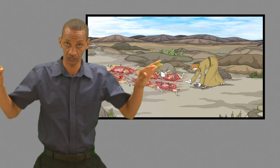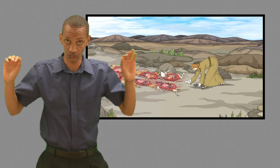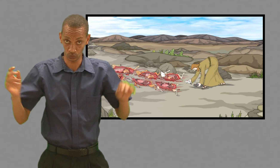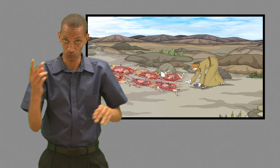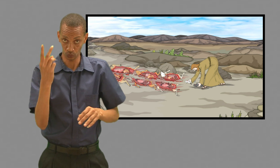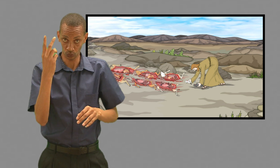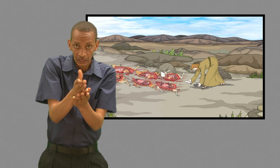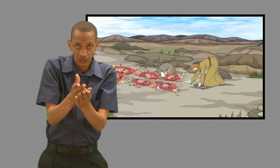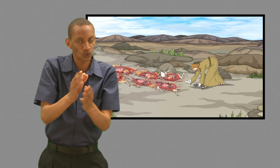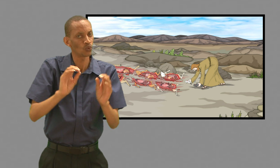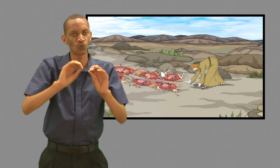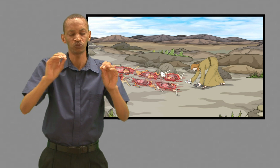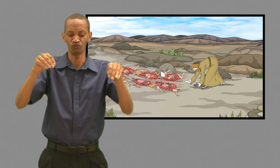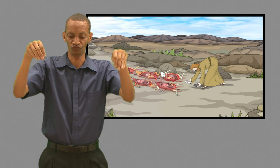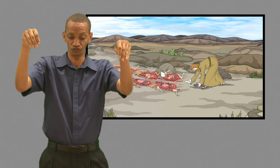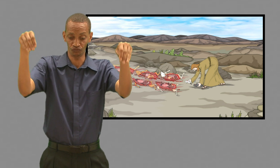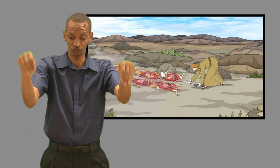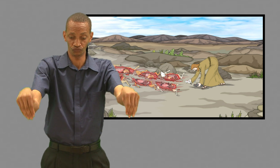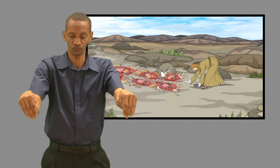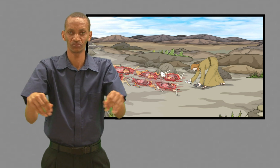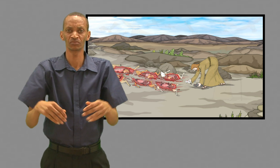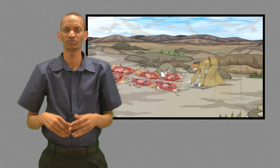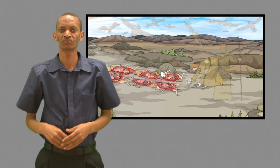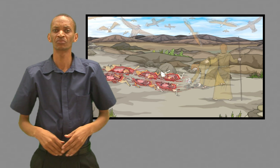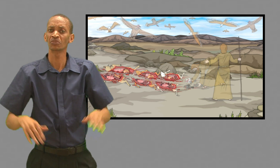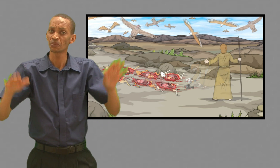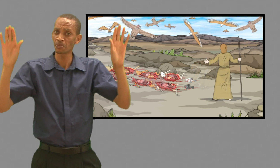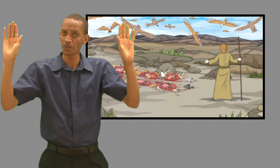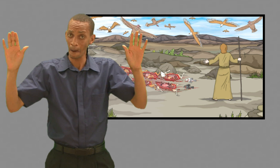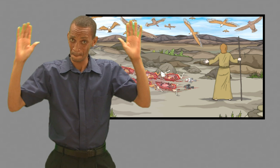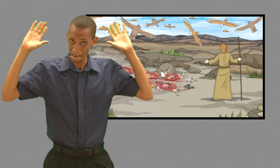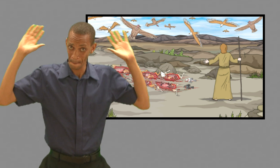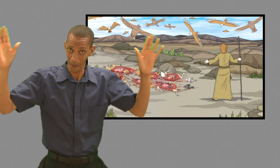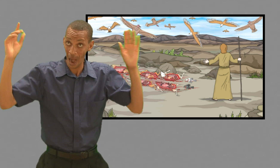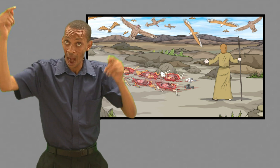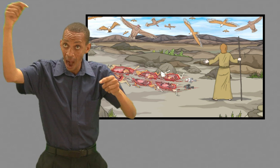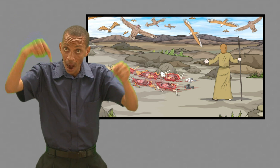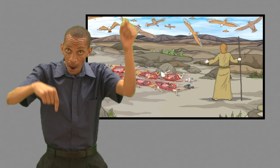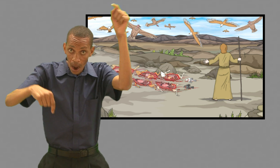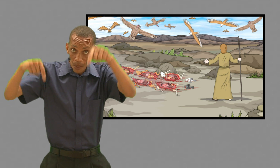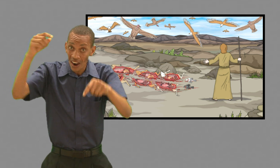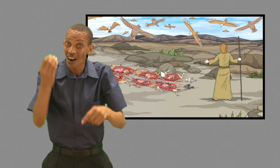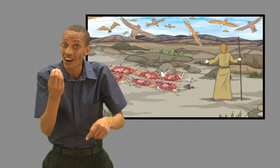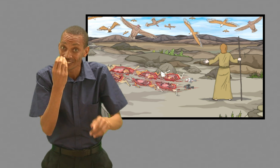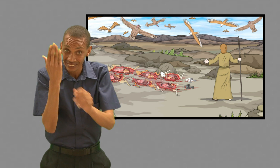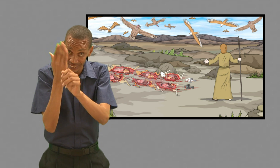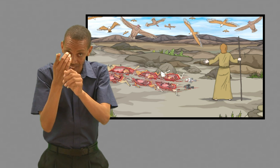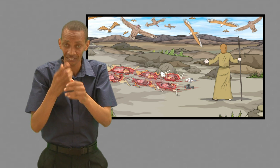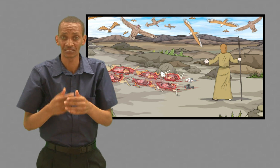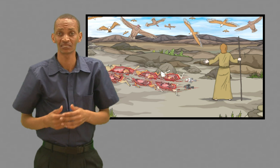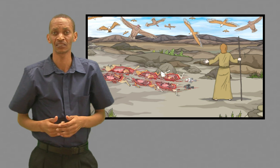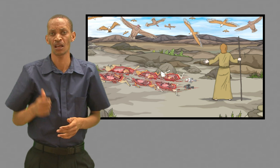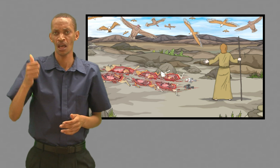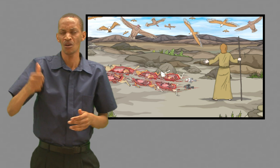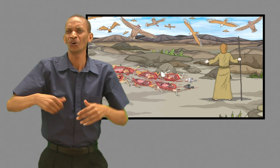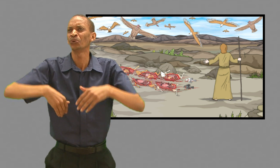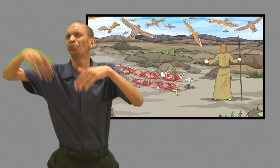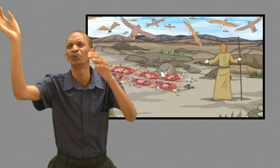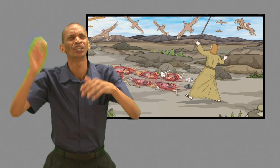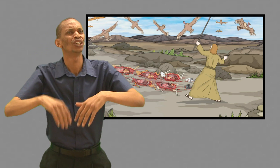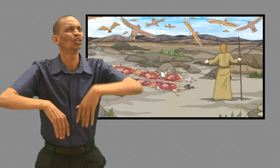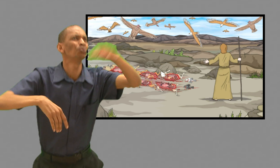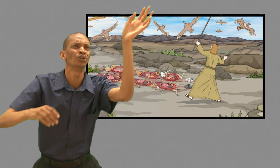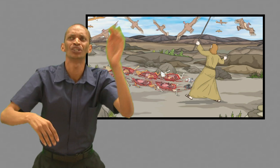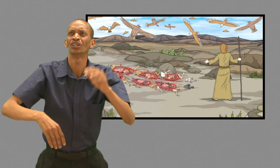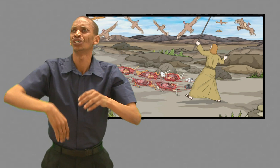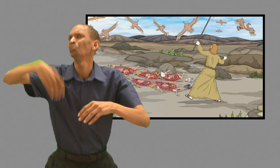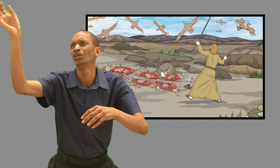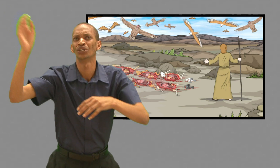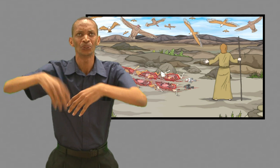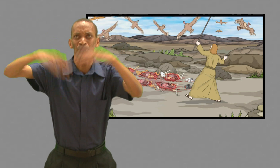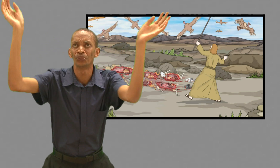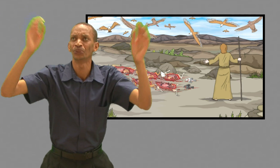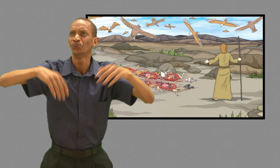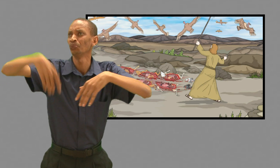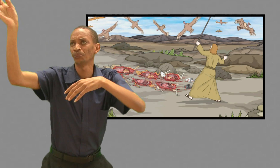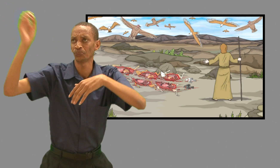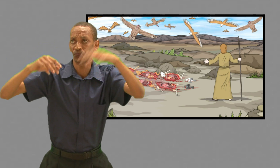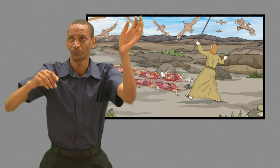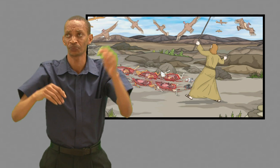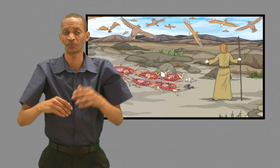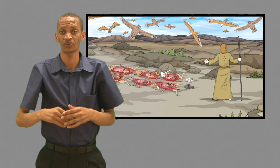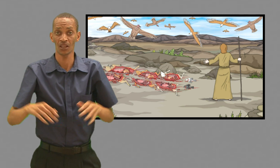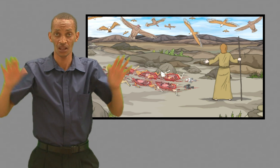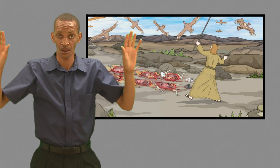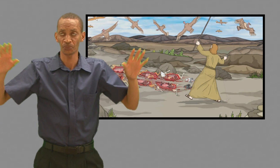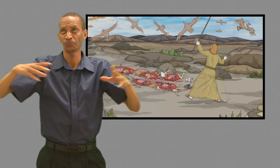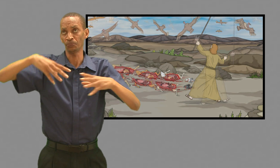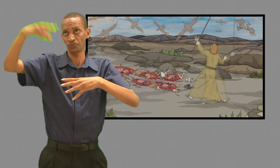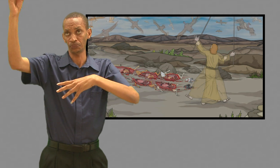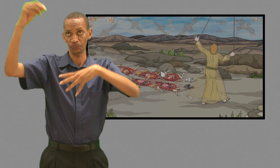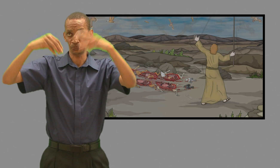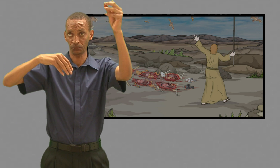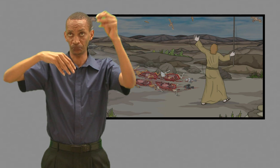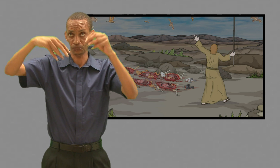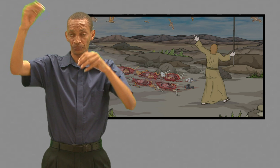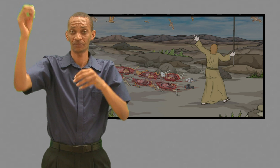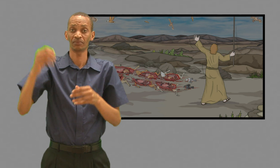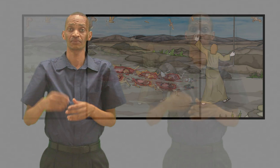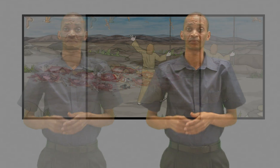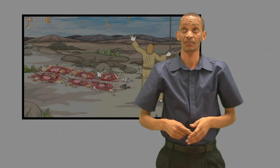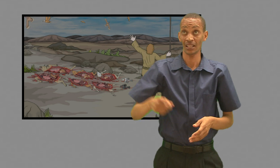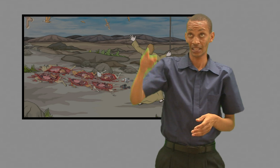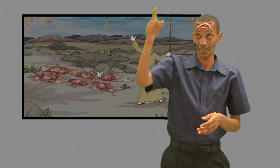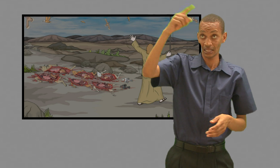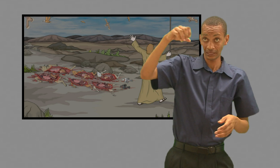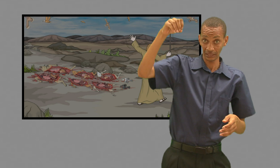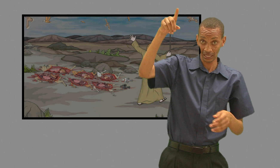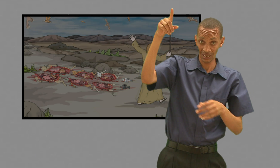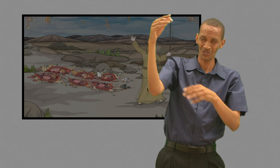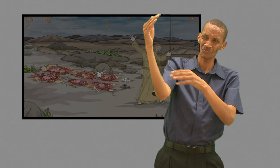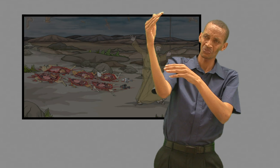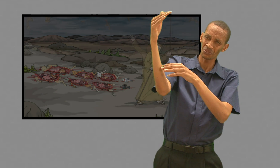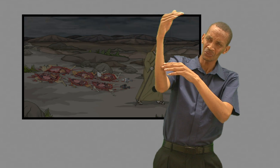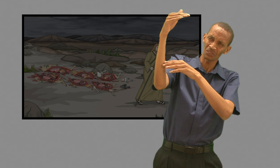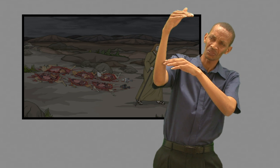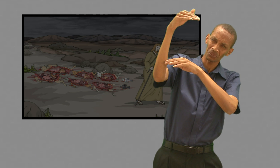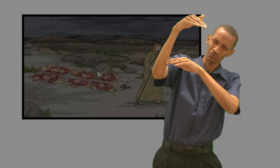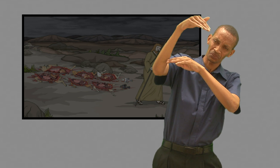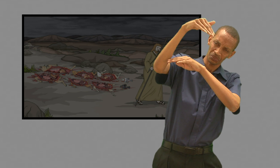And the birds of prey descended on the carcasses, but Abram drove them away.